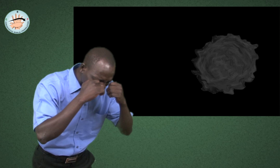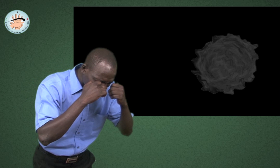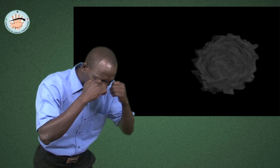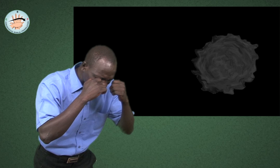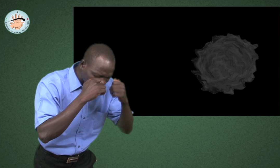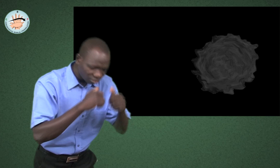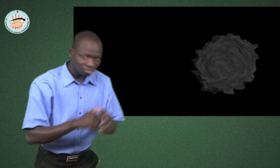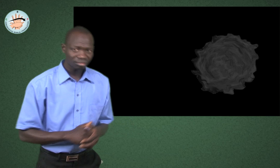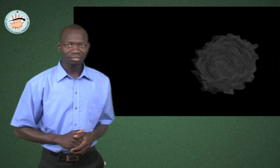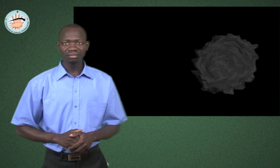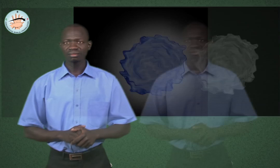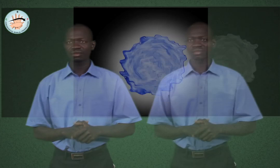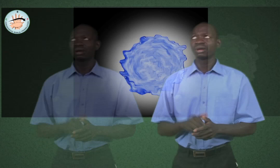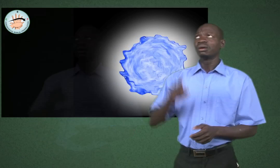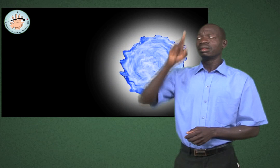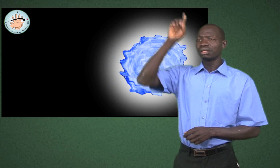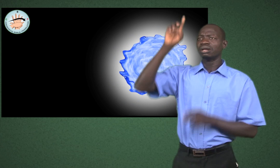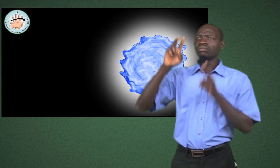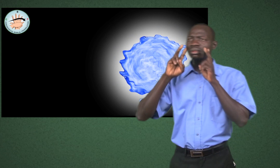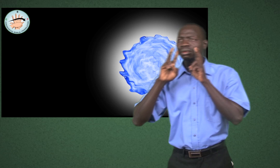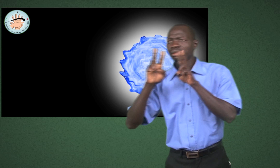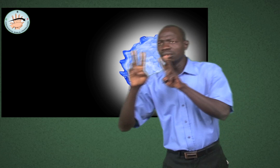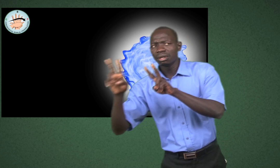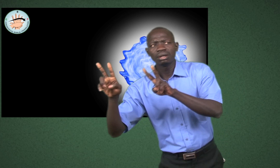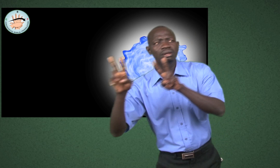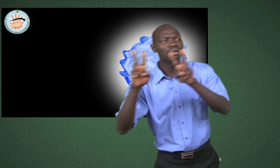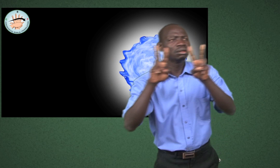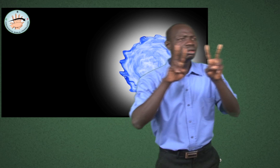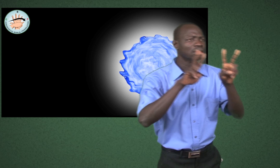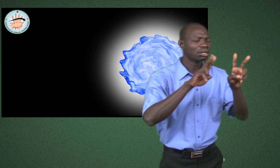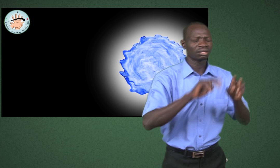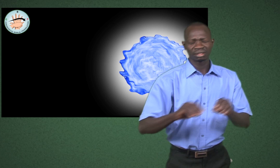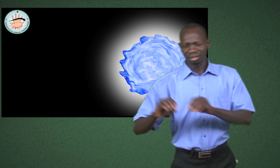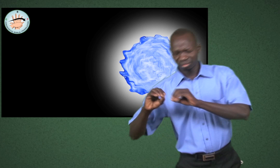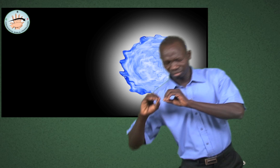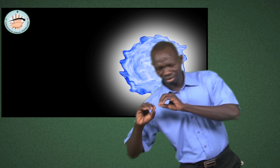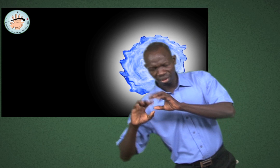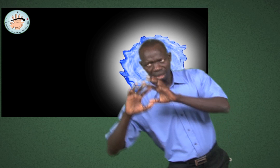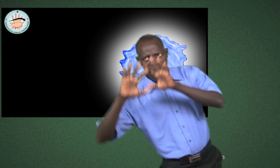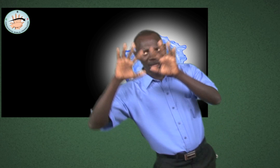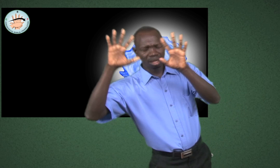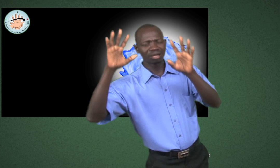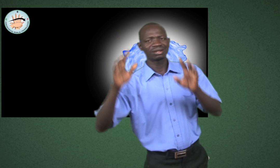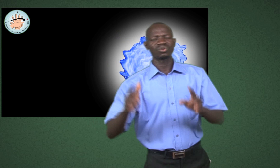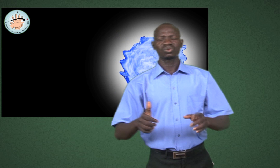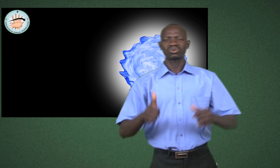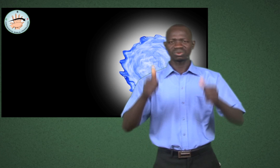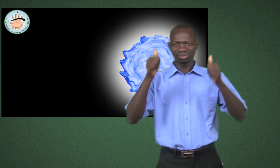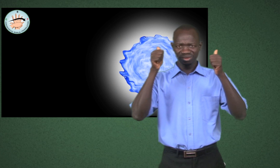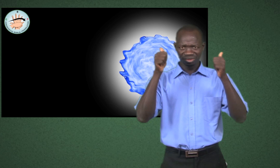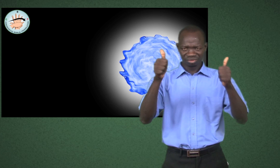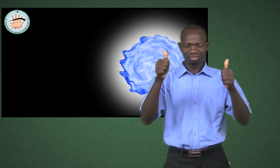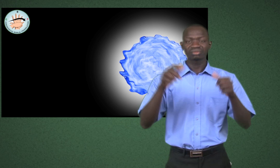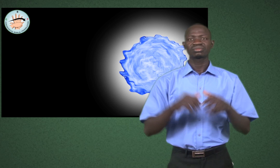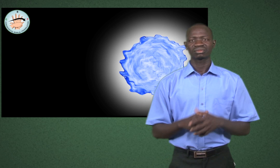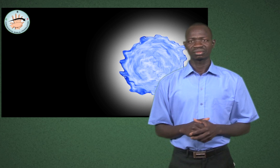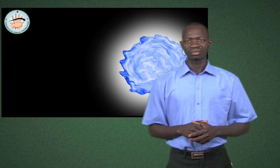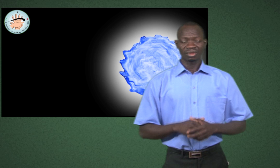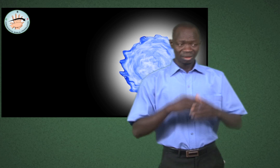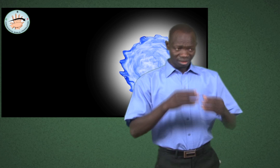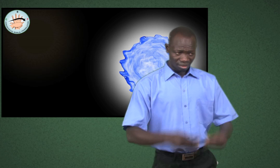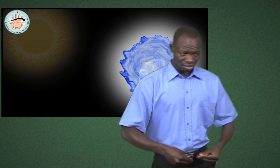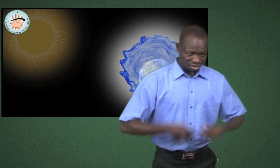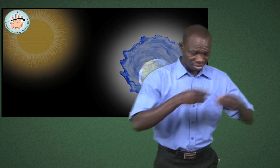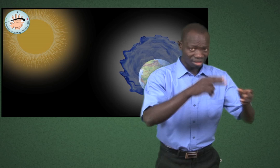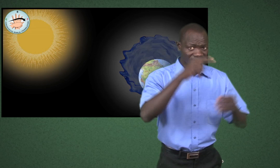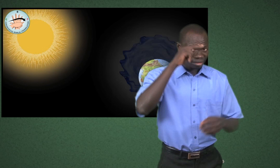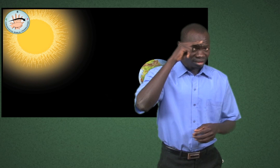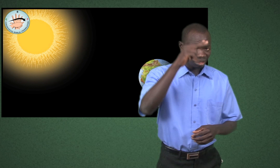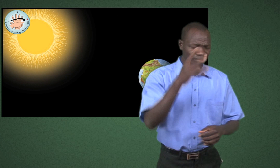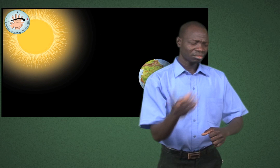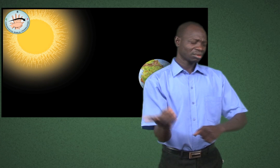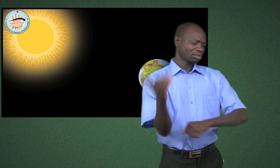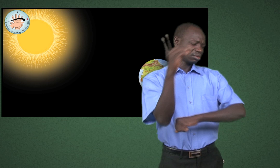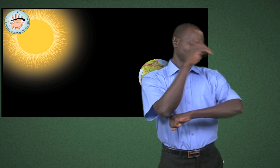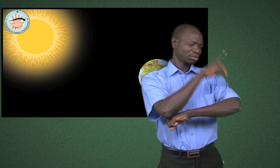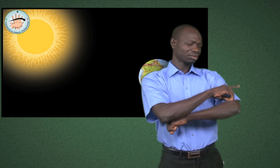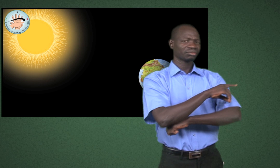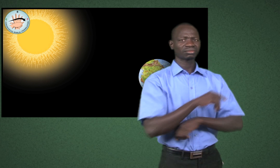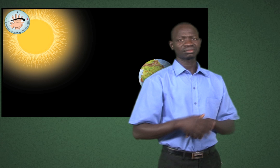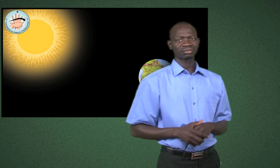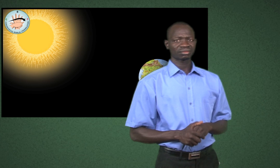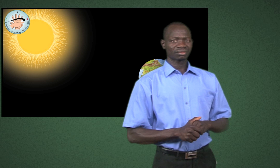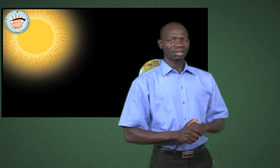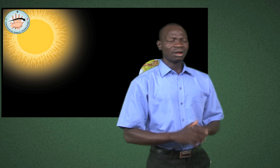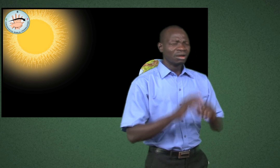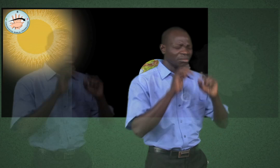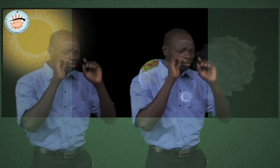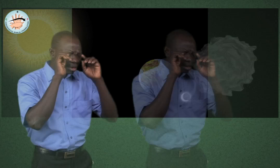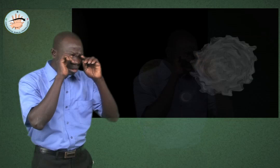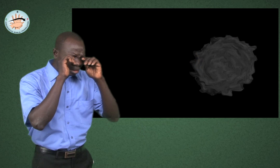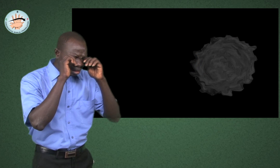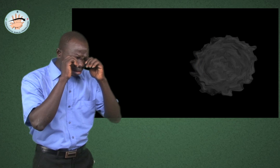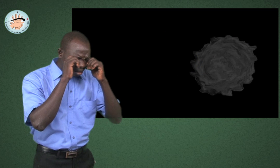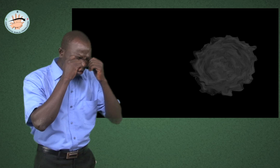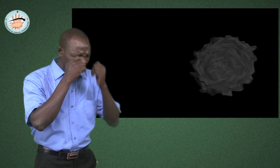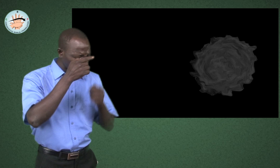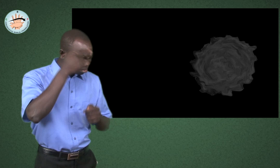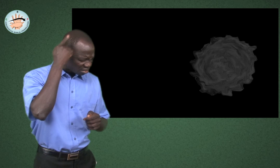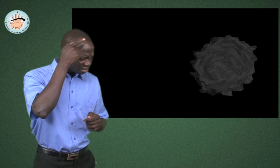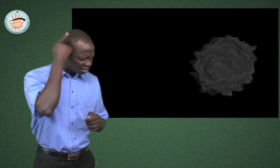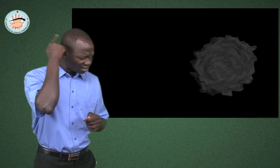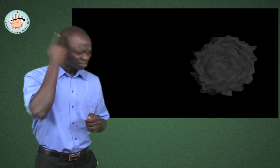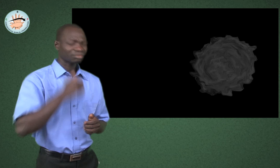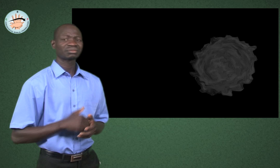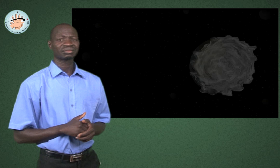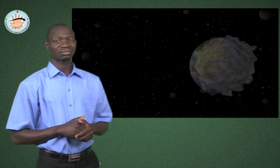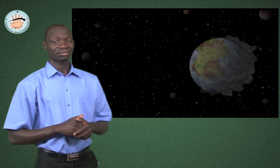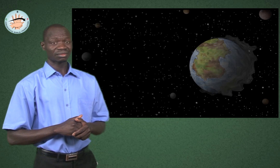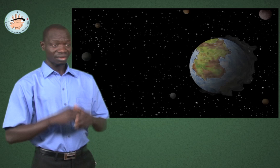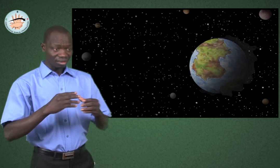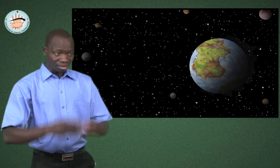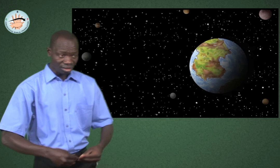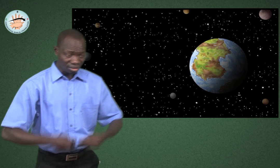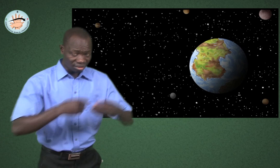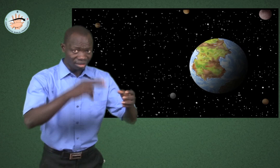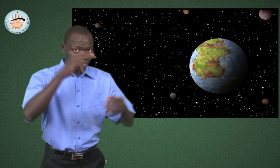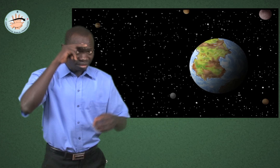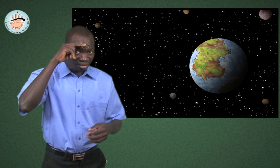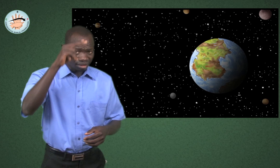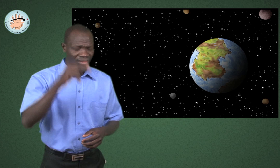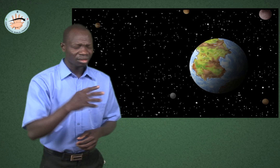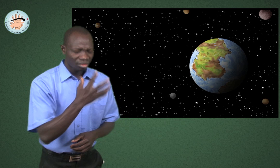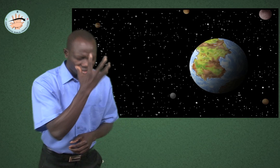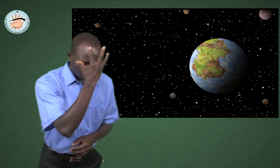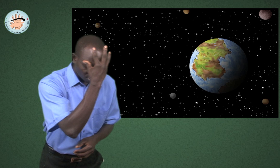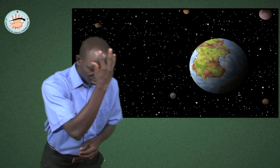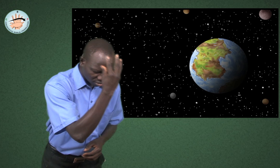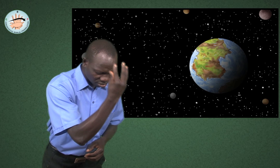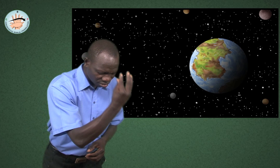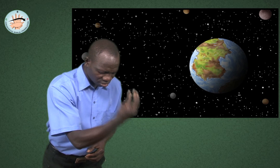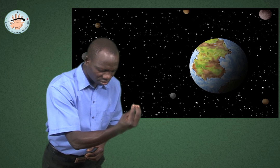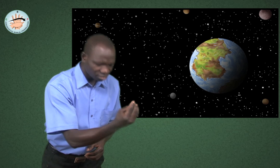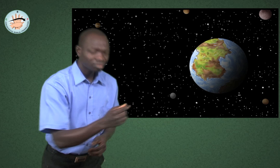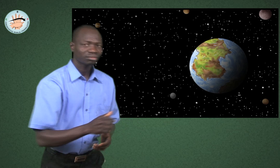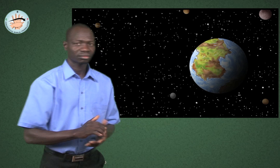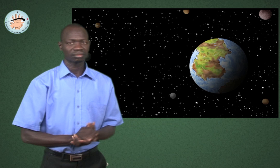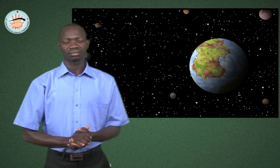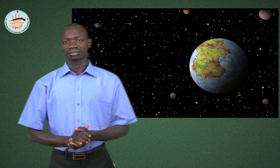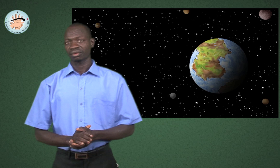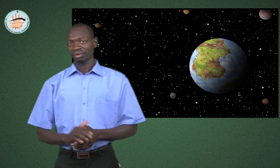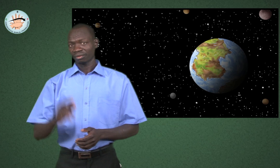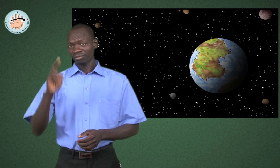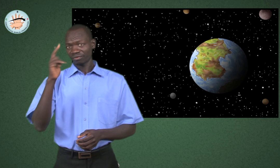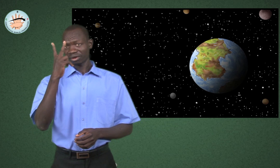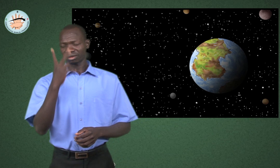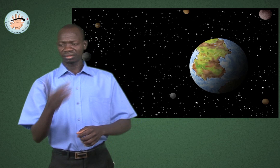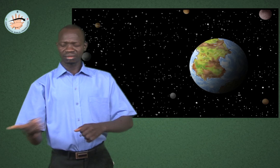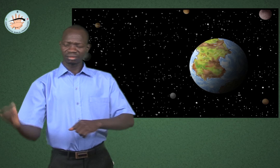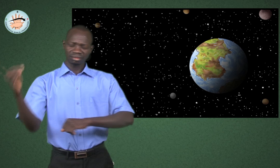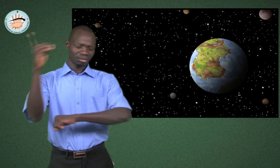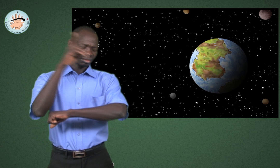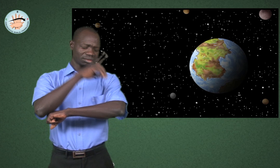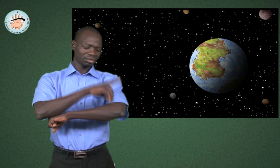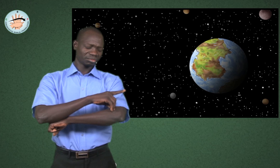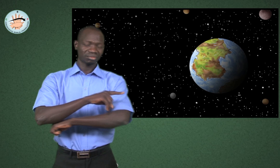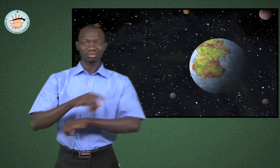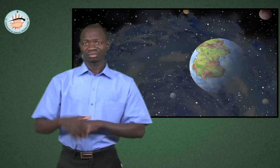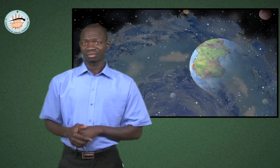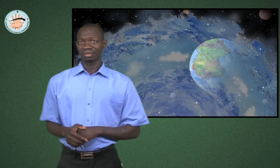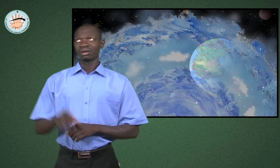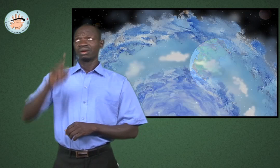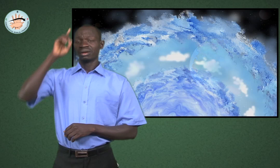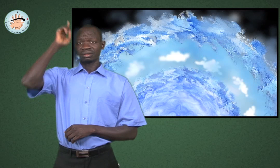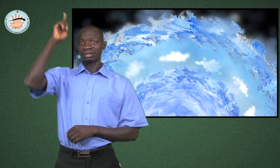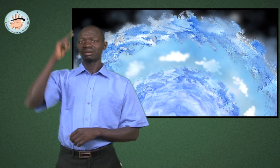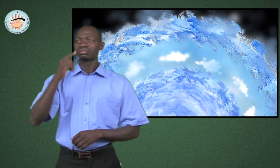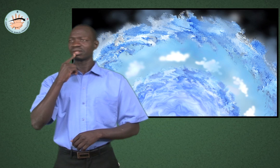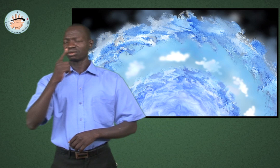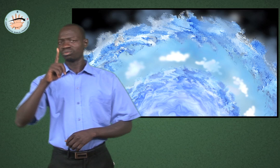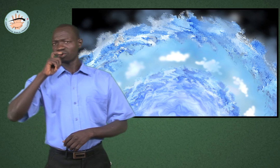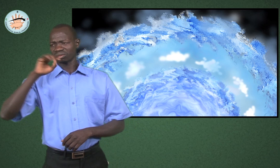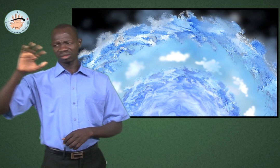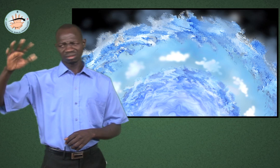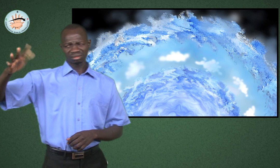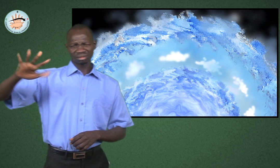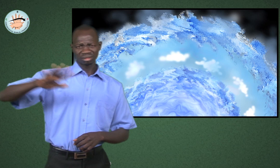God called the light “day,” and the darkness He called “night.” And there was evening, and there was morning—the first day.